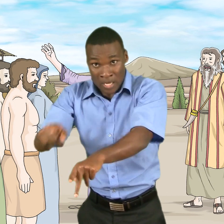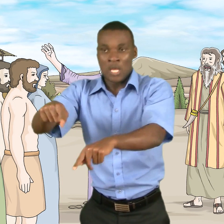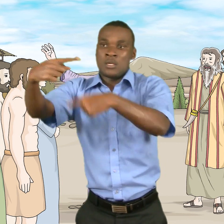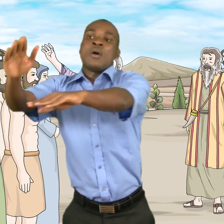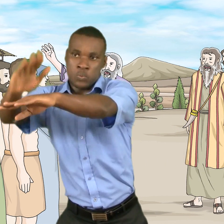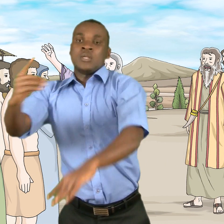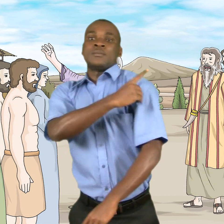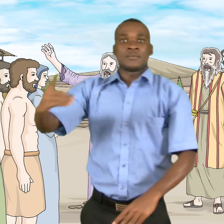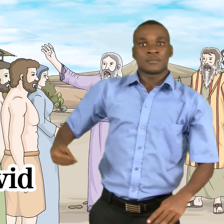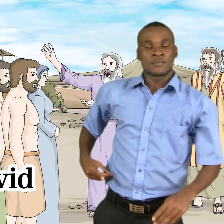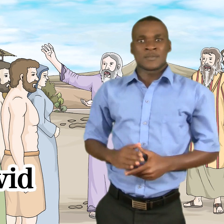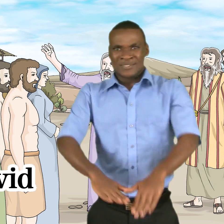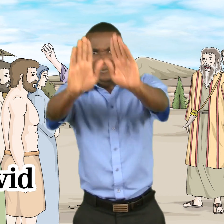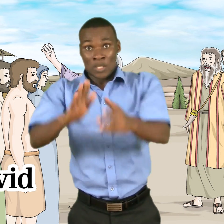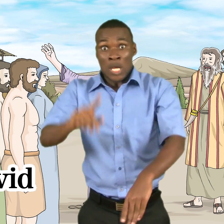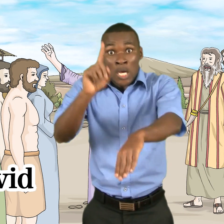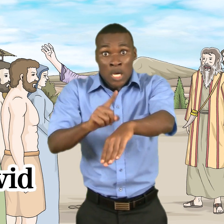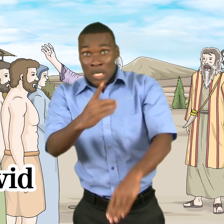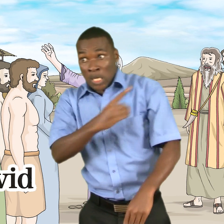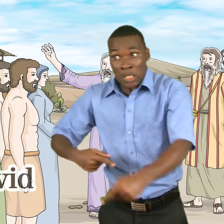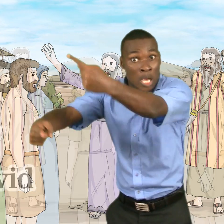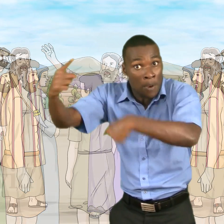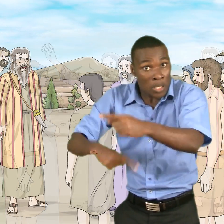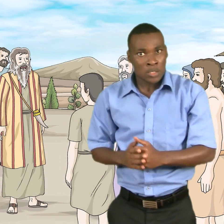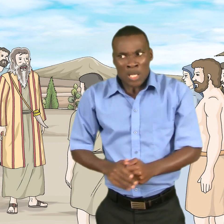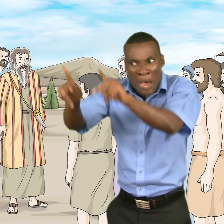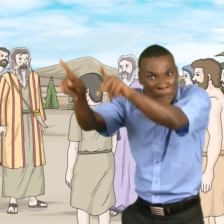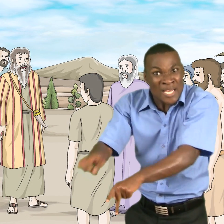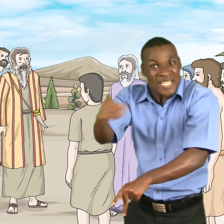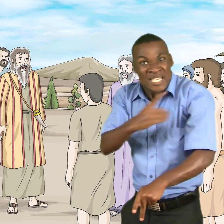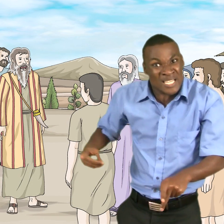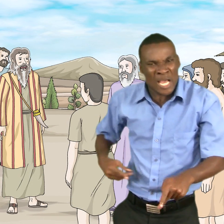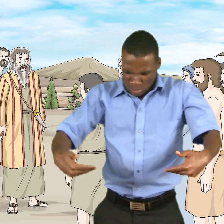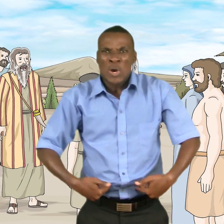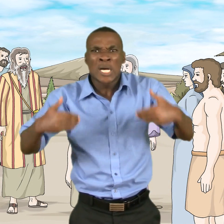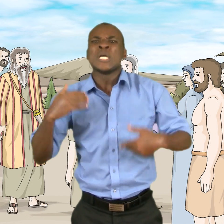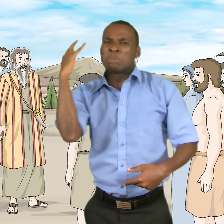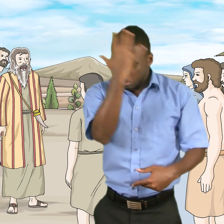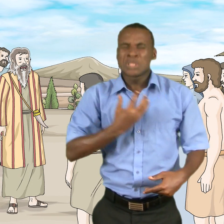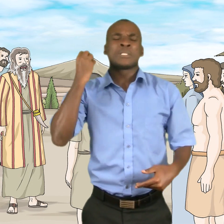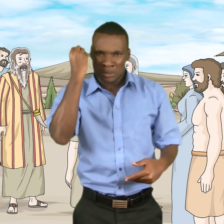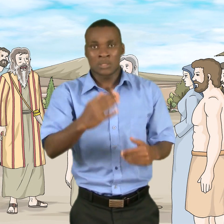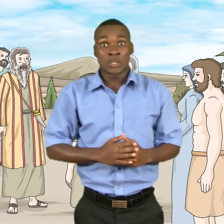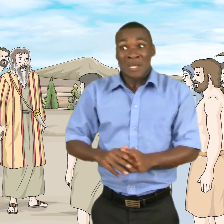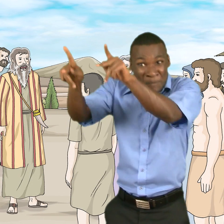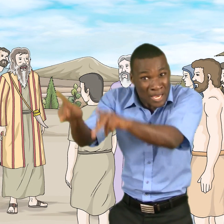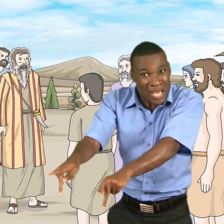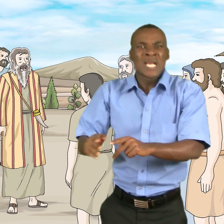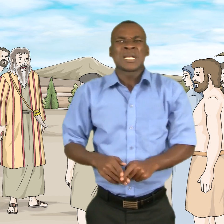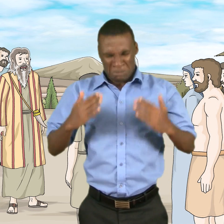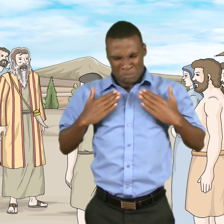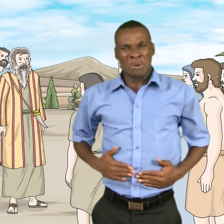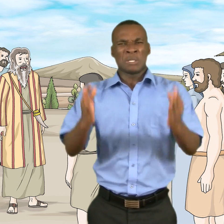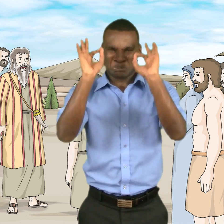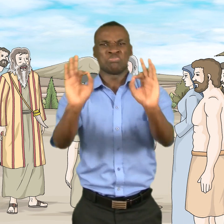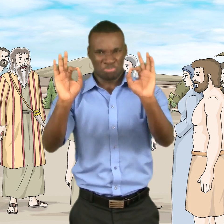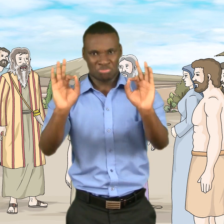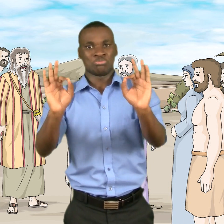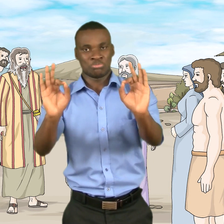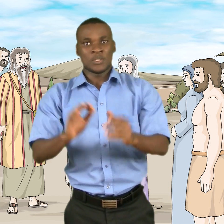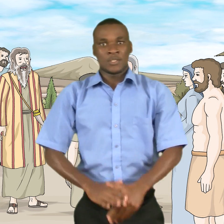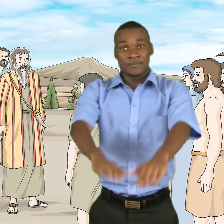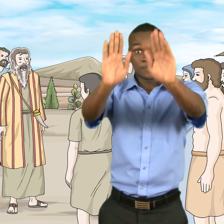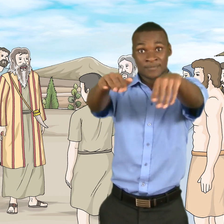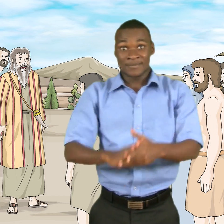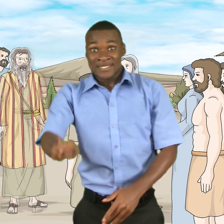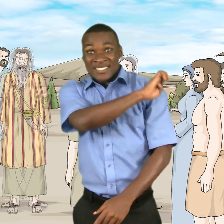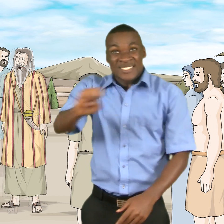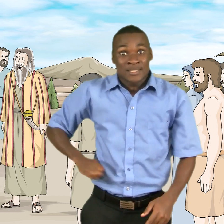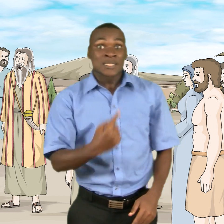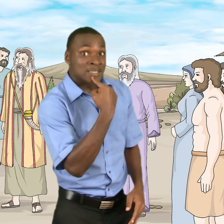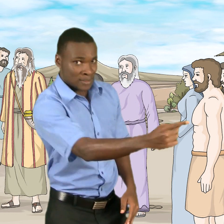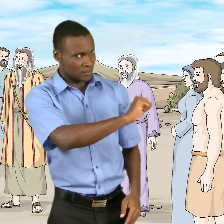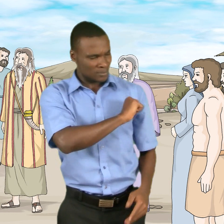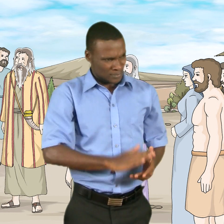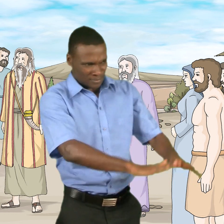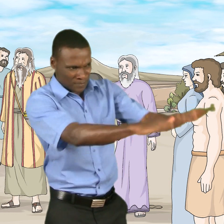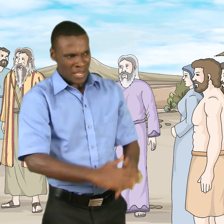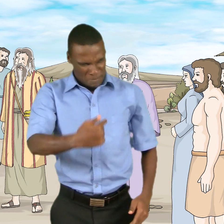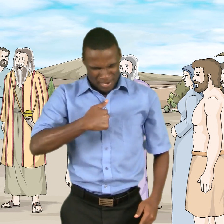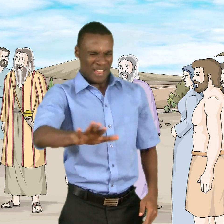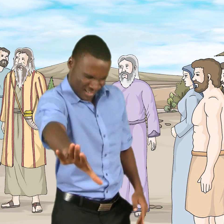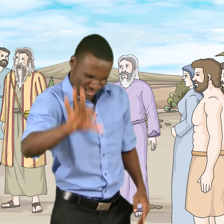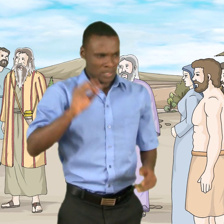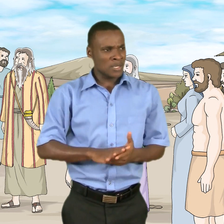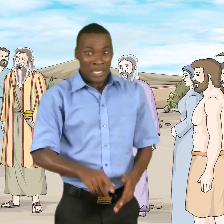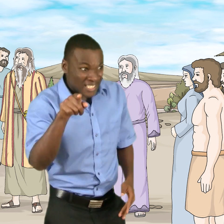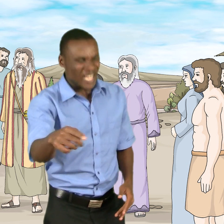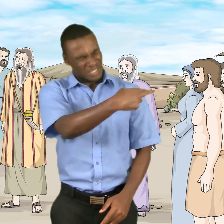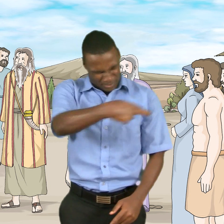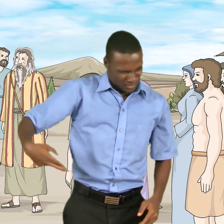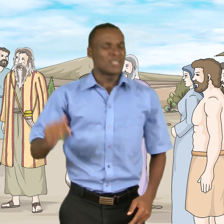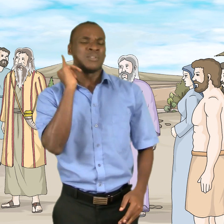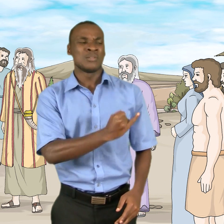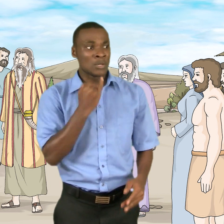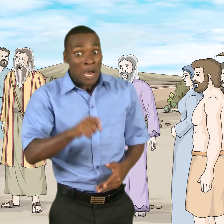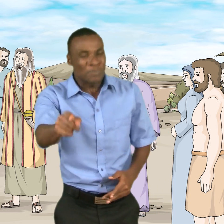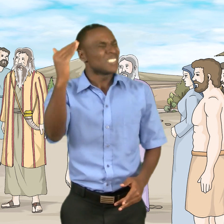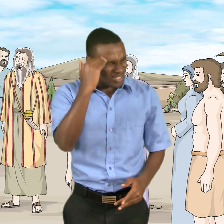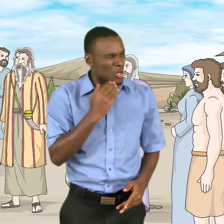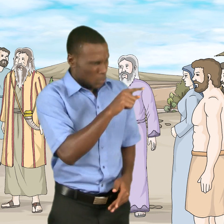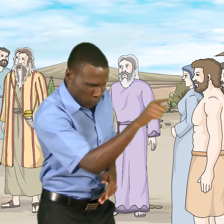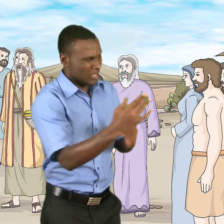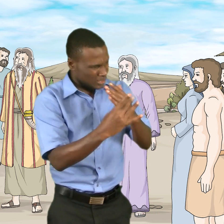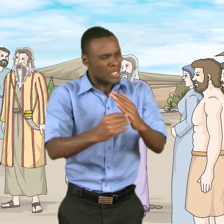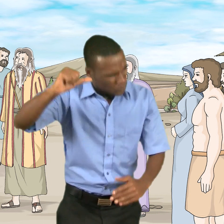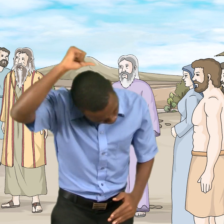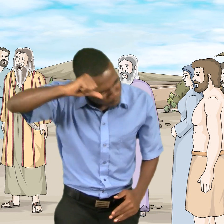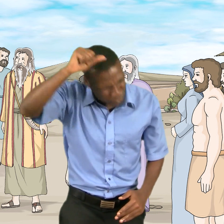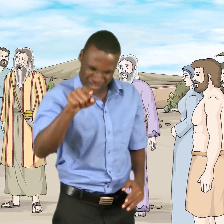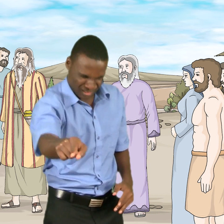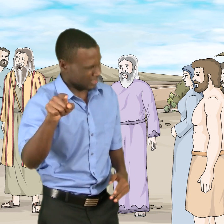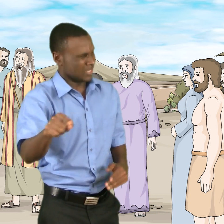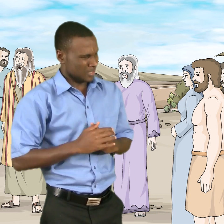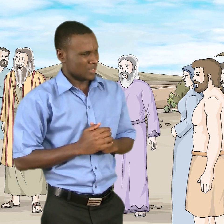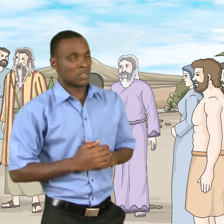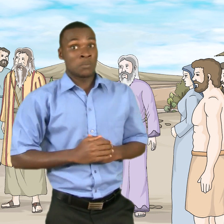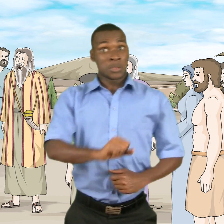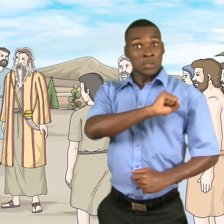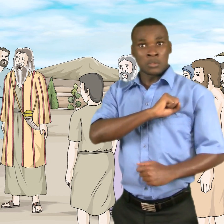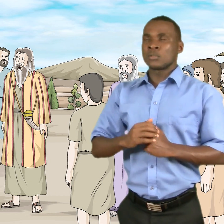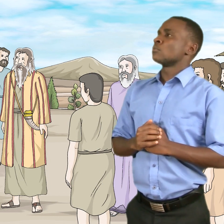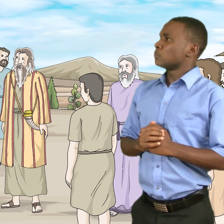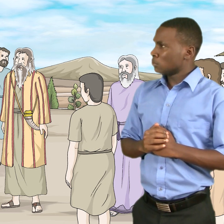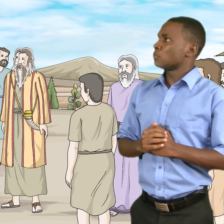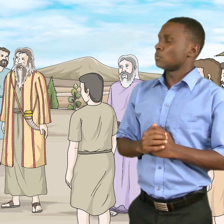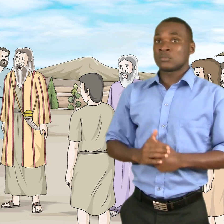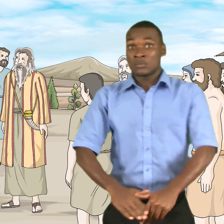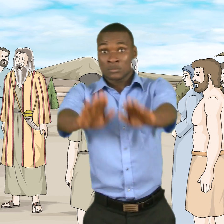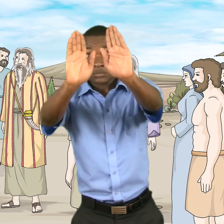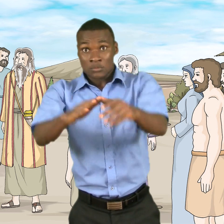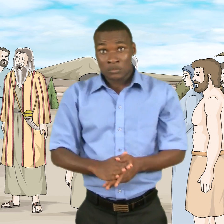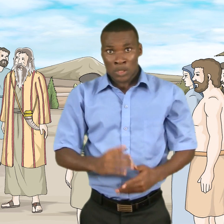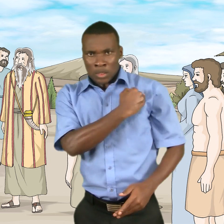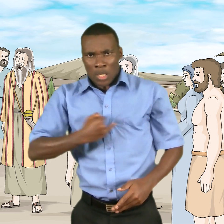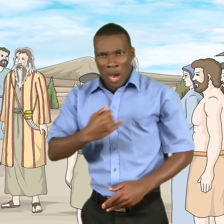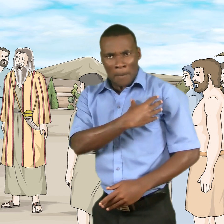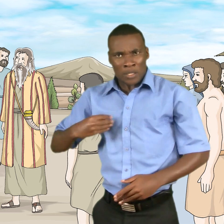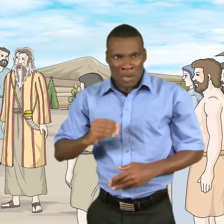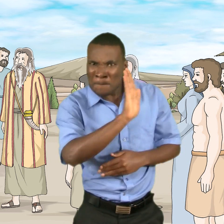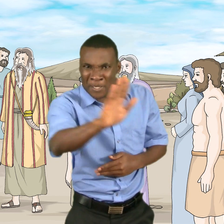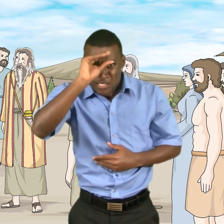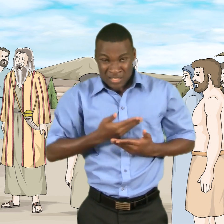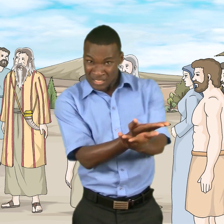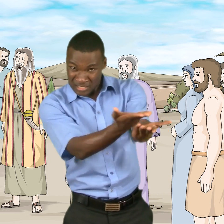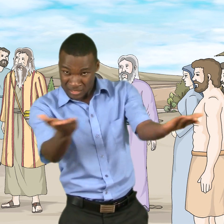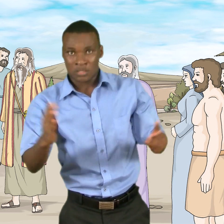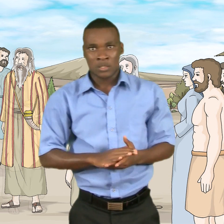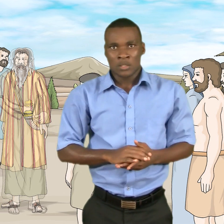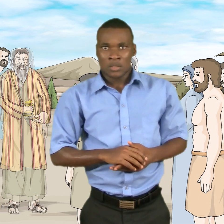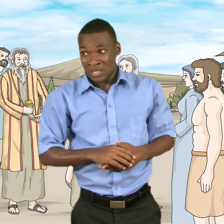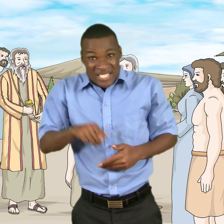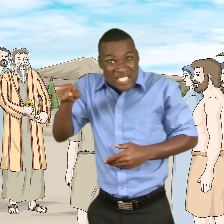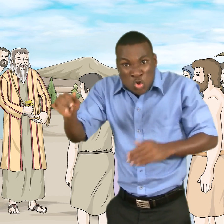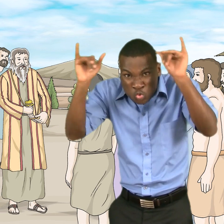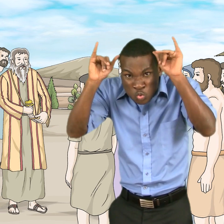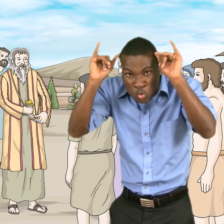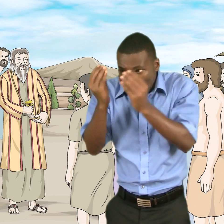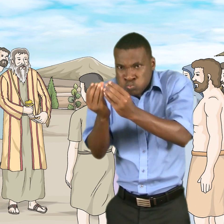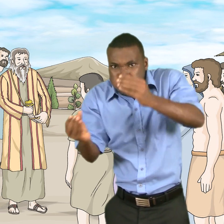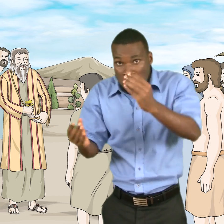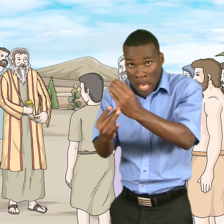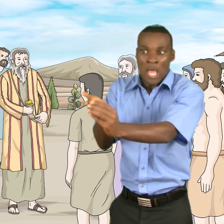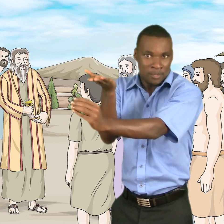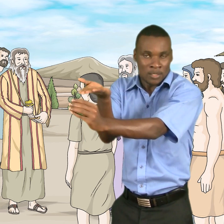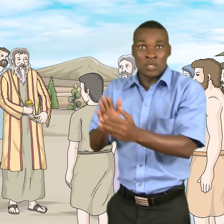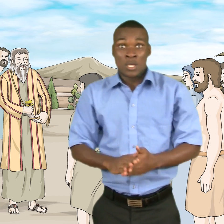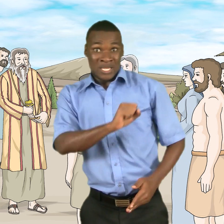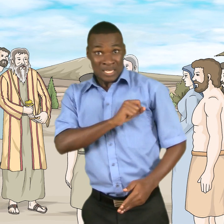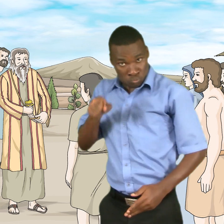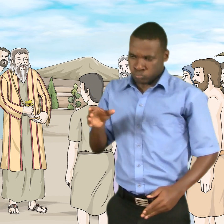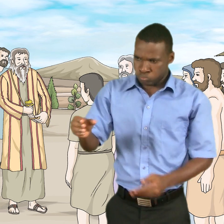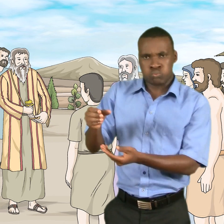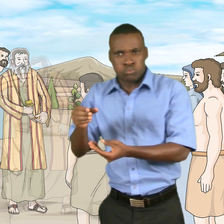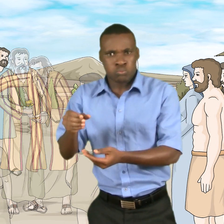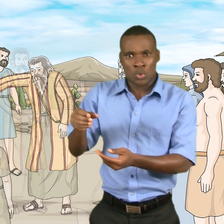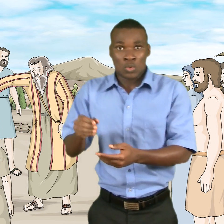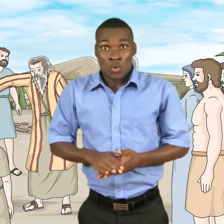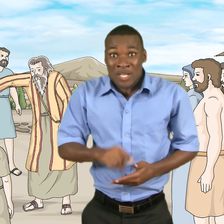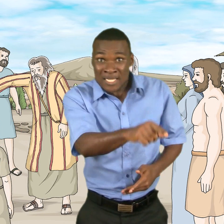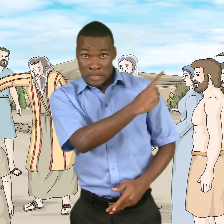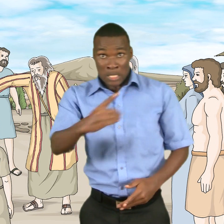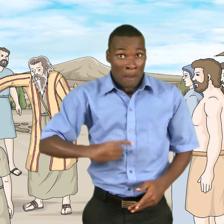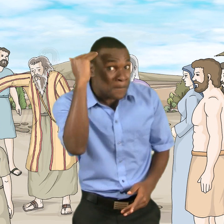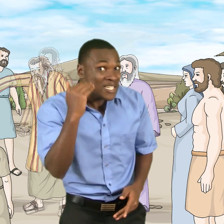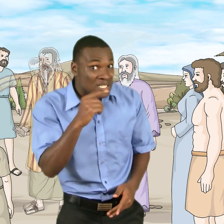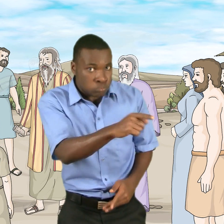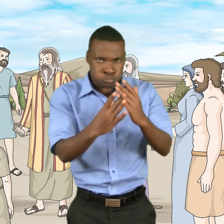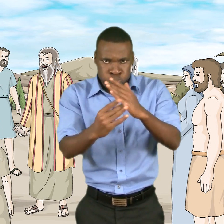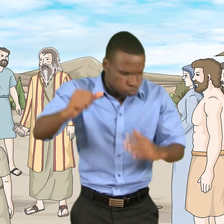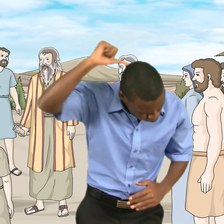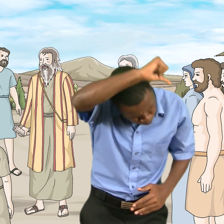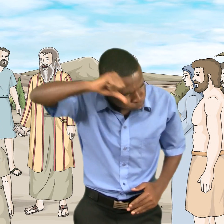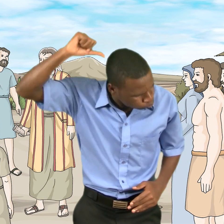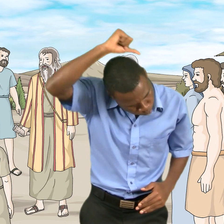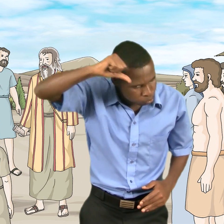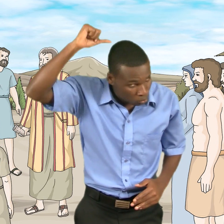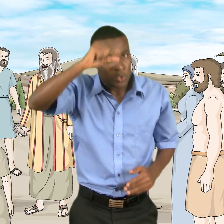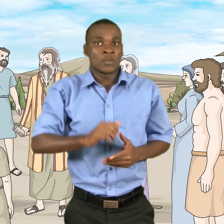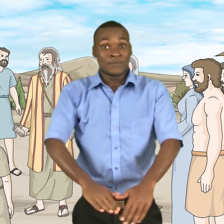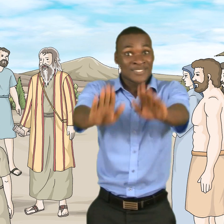So Jesse sent for his youngest son and brought him in. He was ruddy, with beautiful eyes and a handsome appearance. And the LORD said, “Rise and anoint him, for he is the one.”